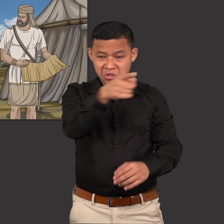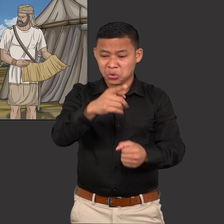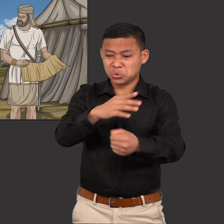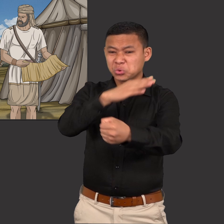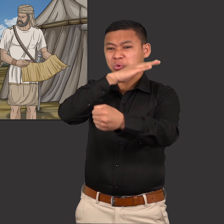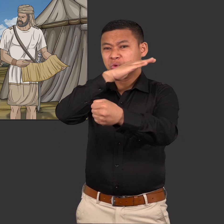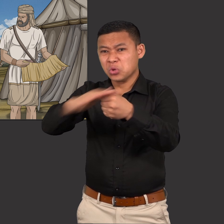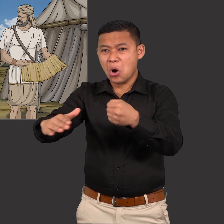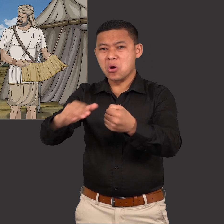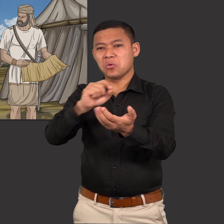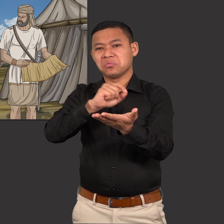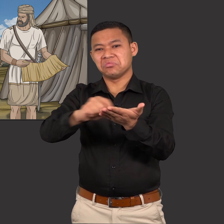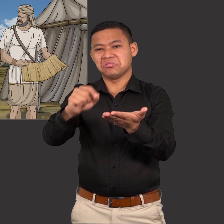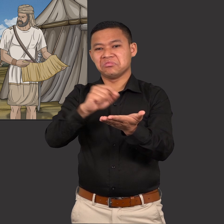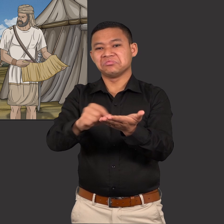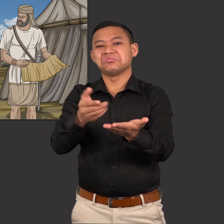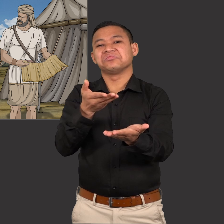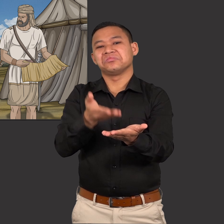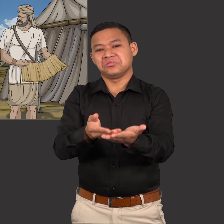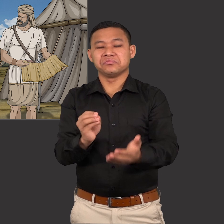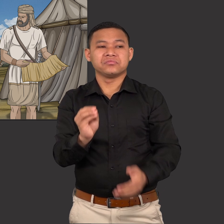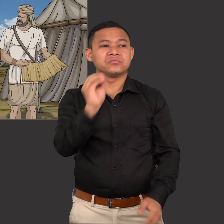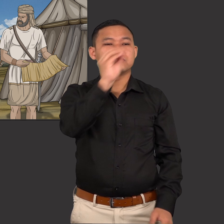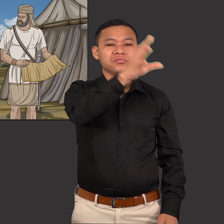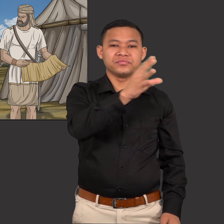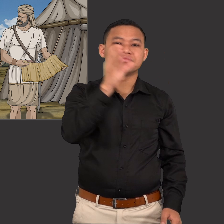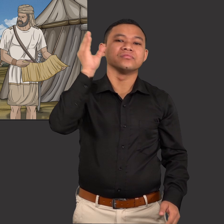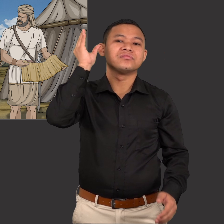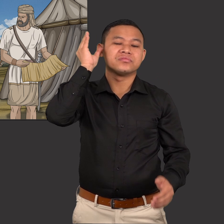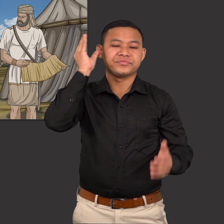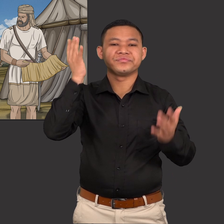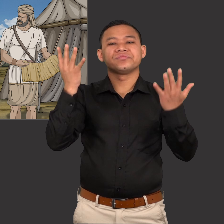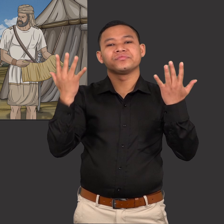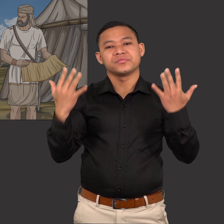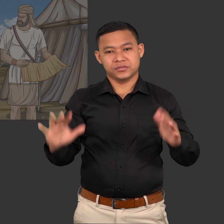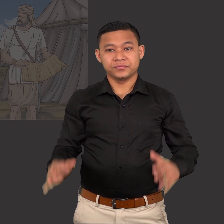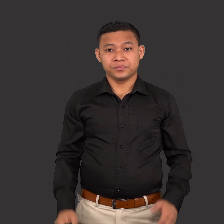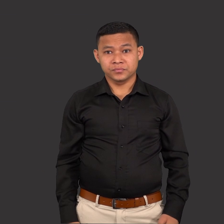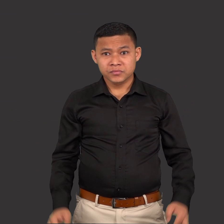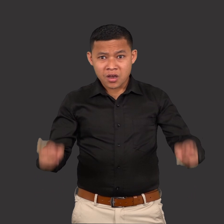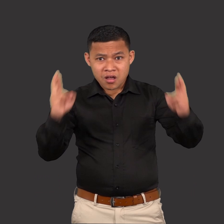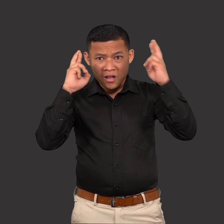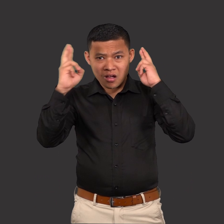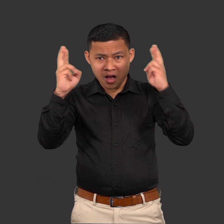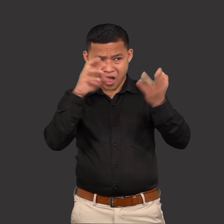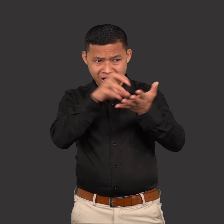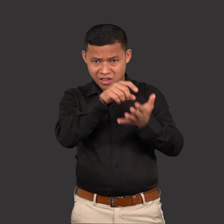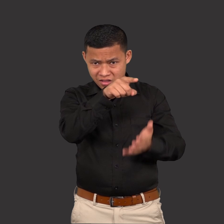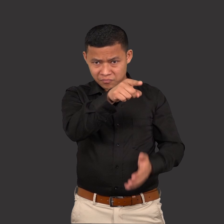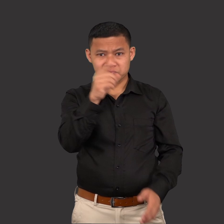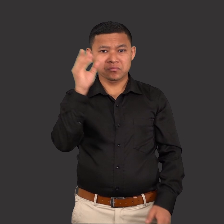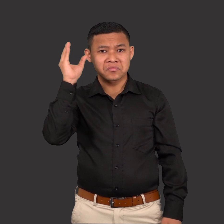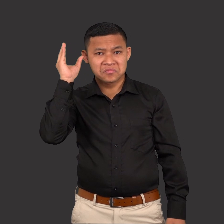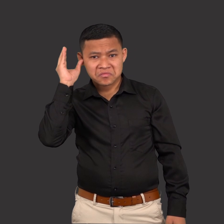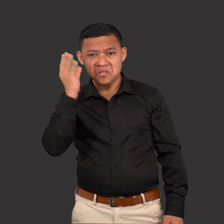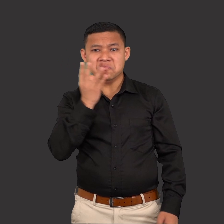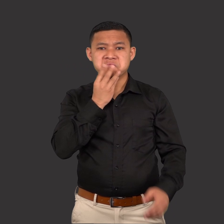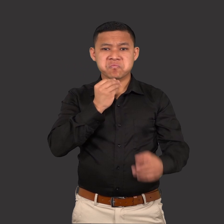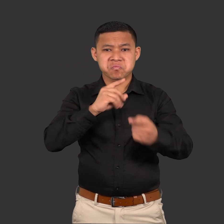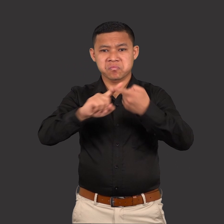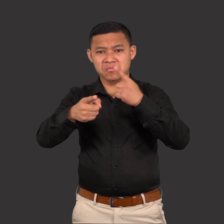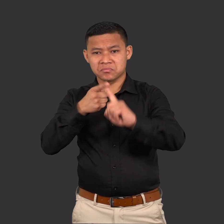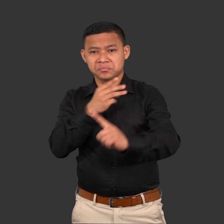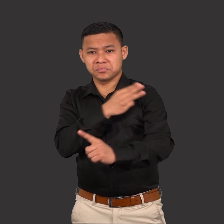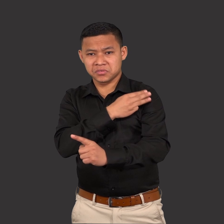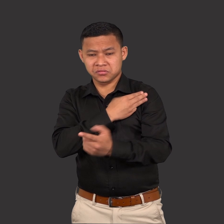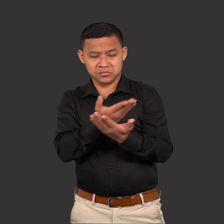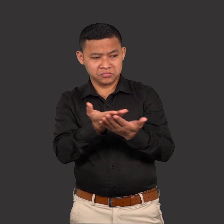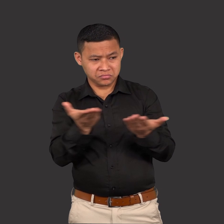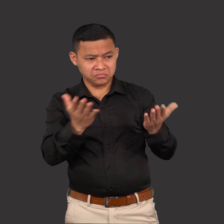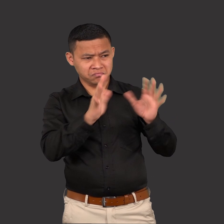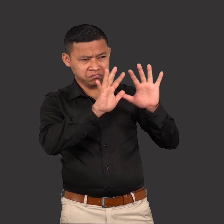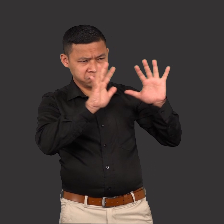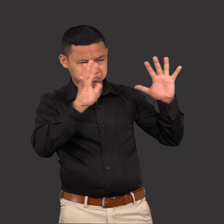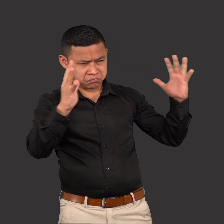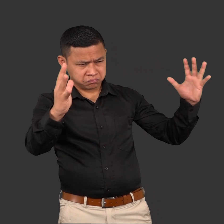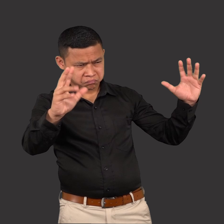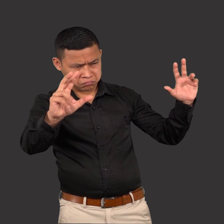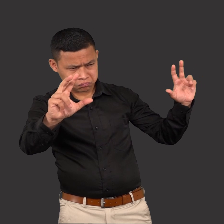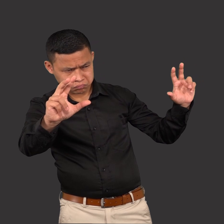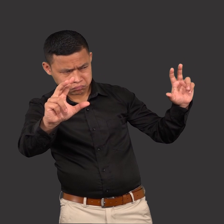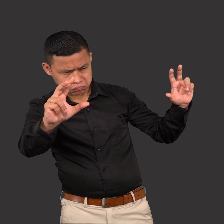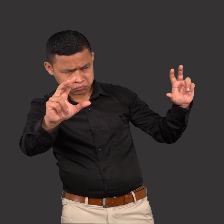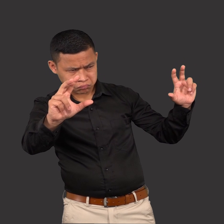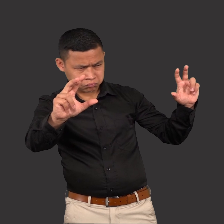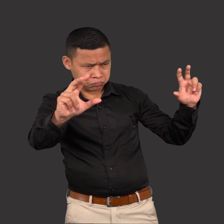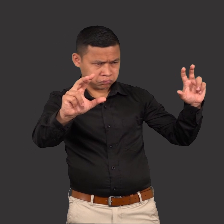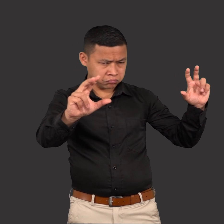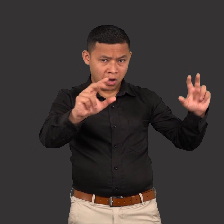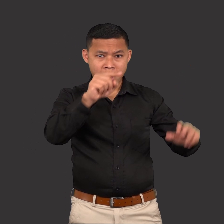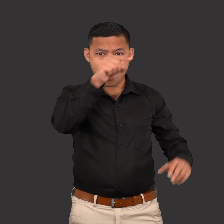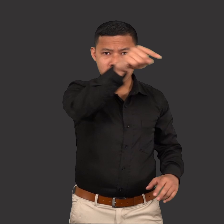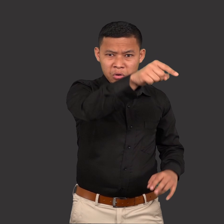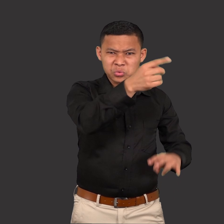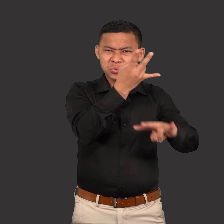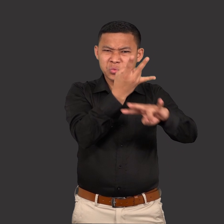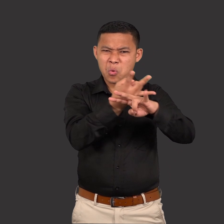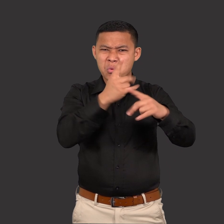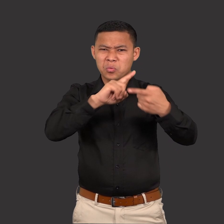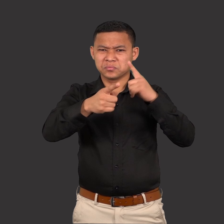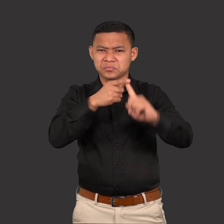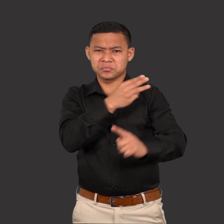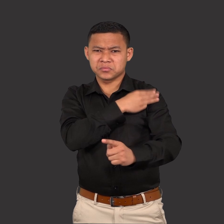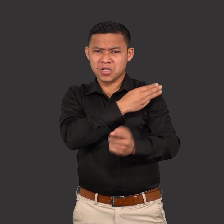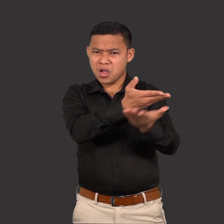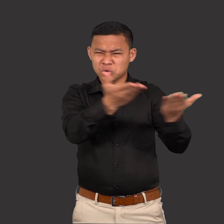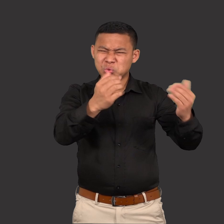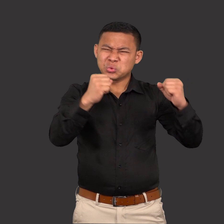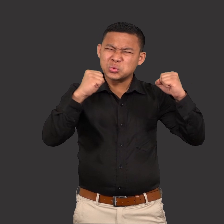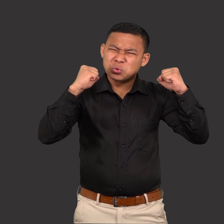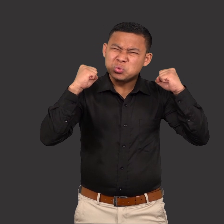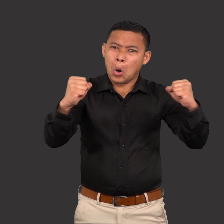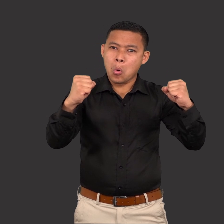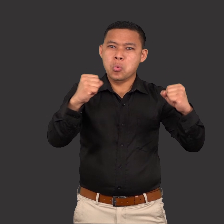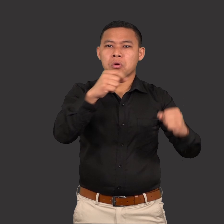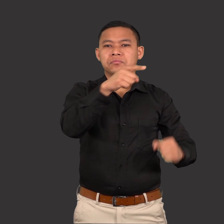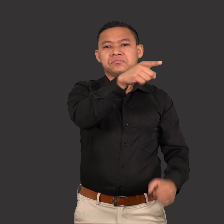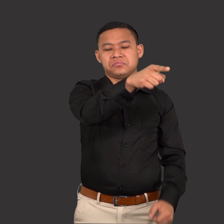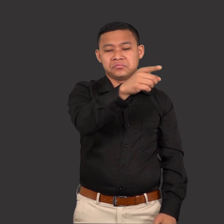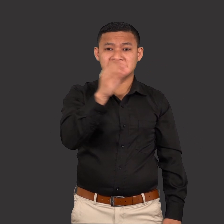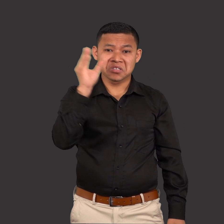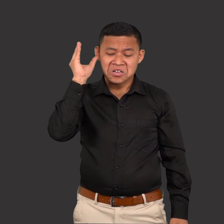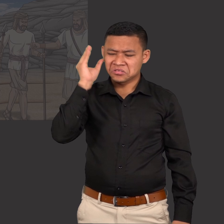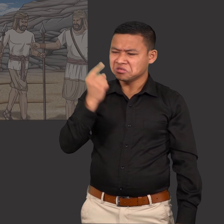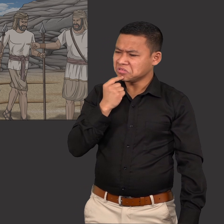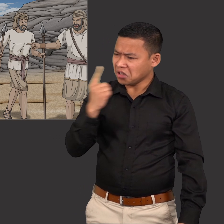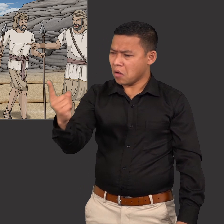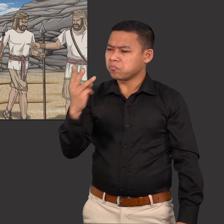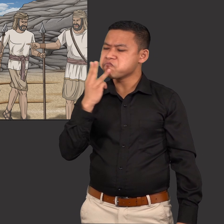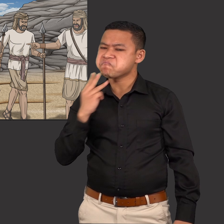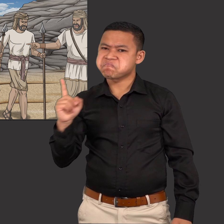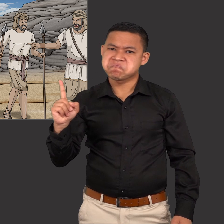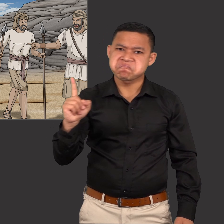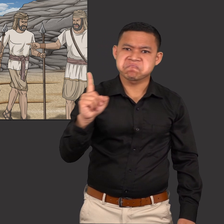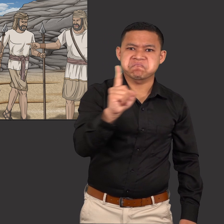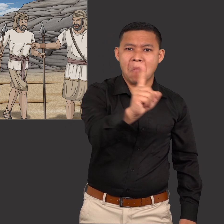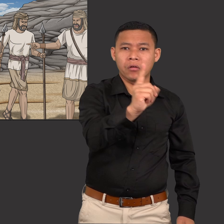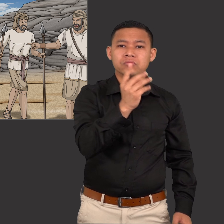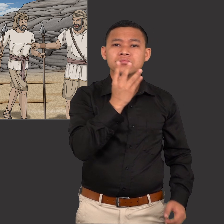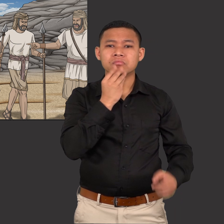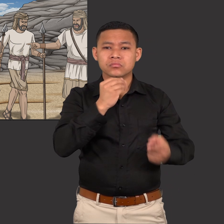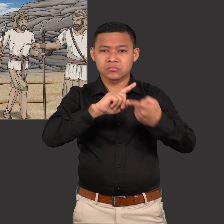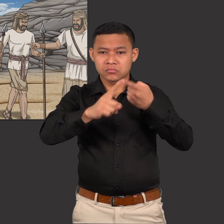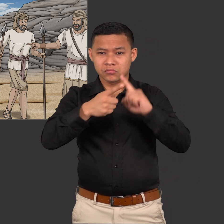then withdraw from him, so that he may be struck down and killed.”